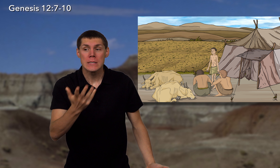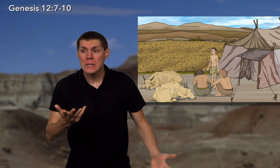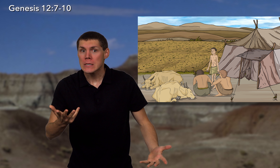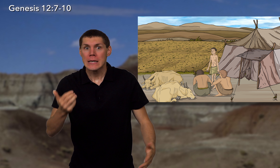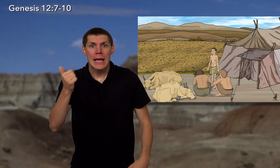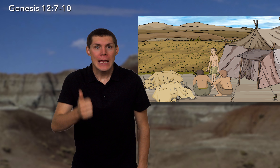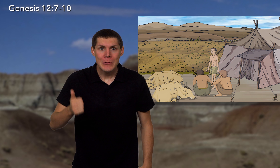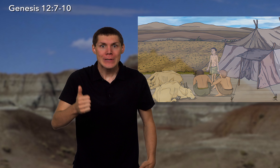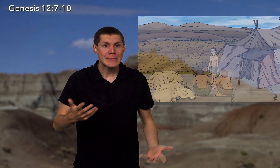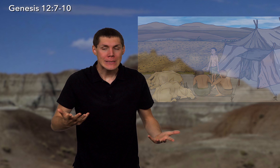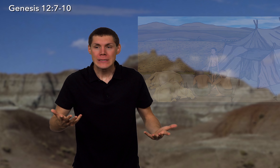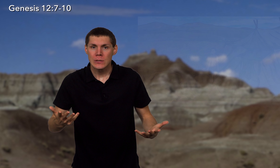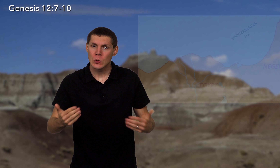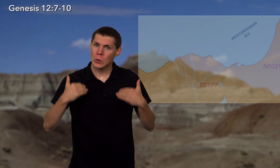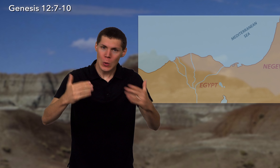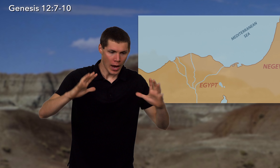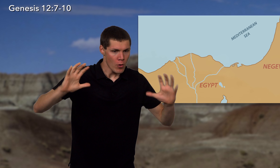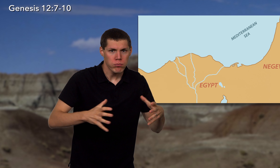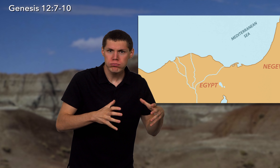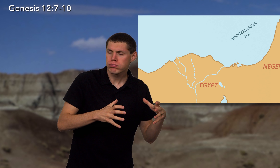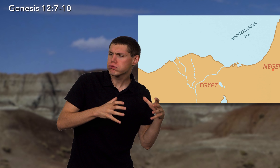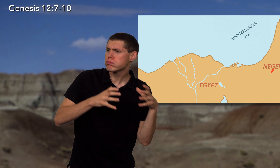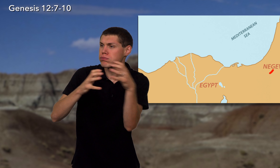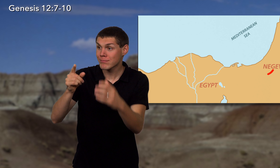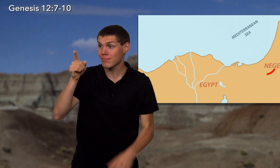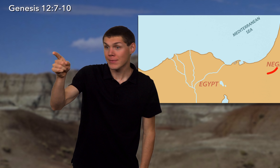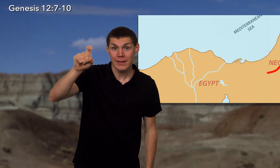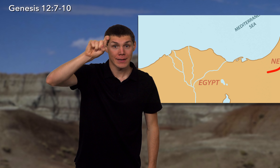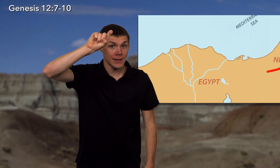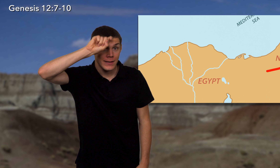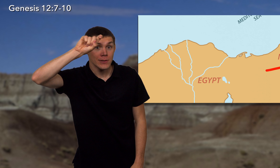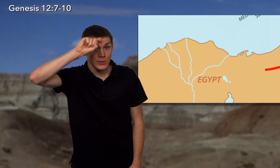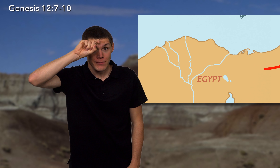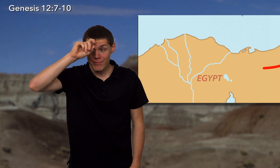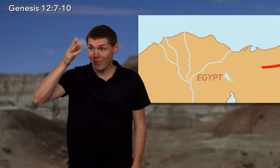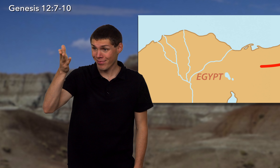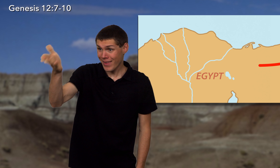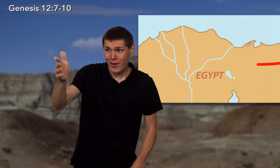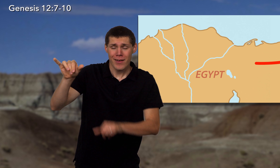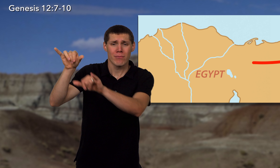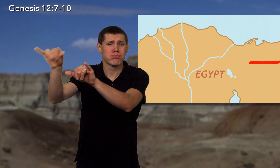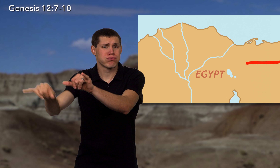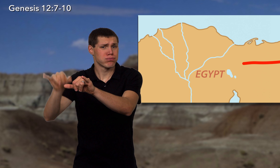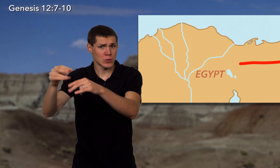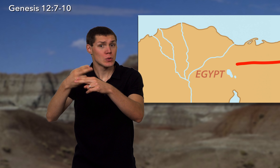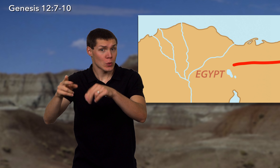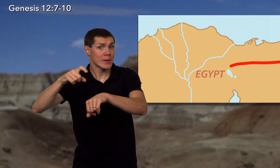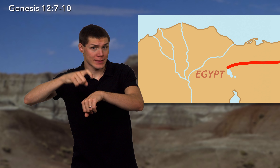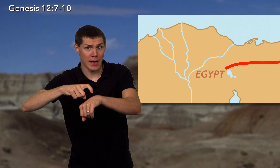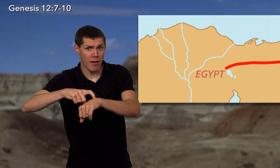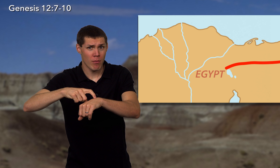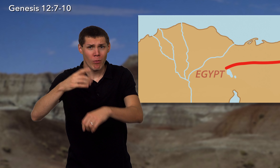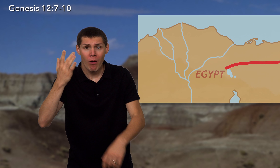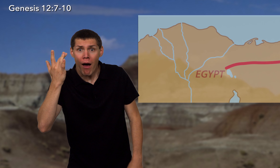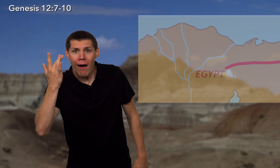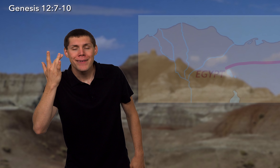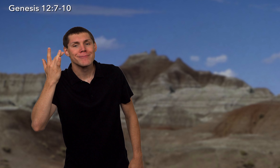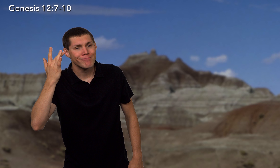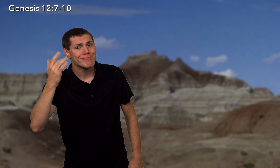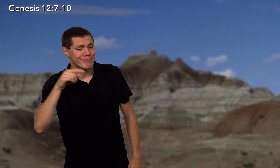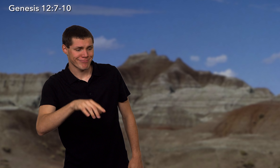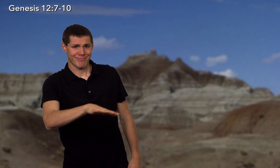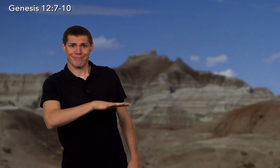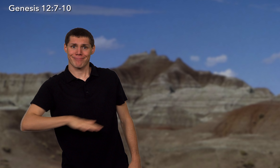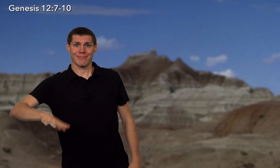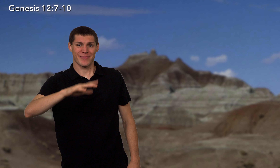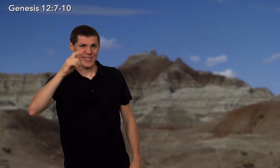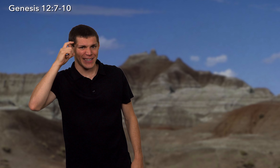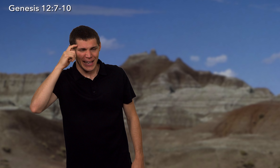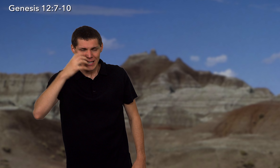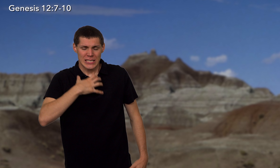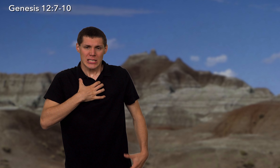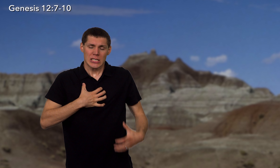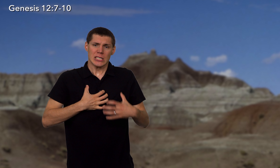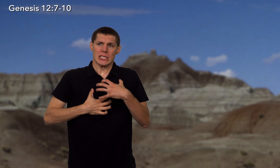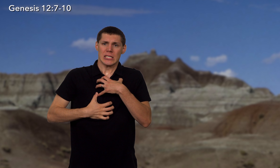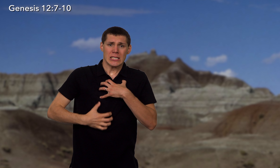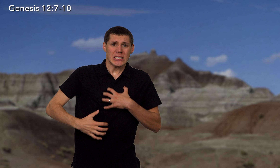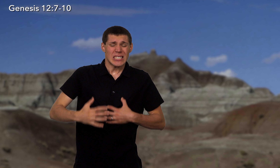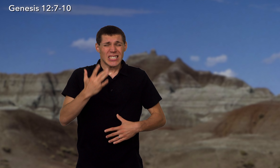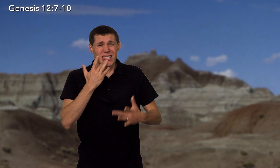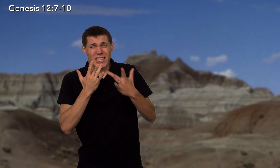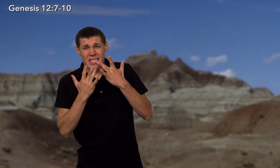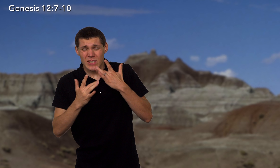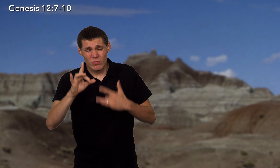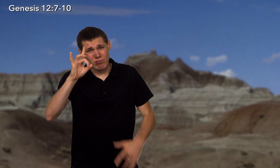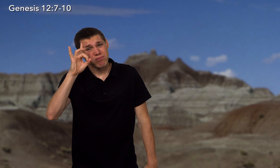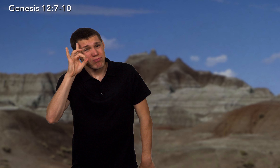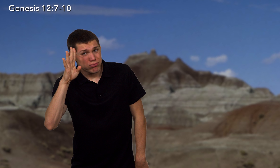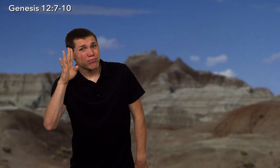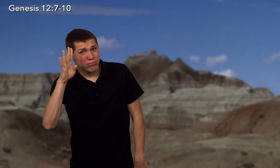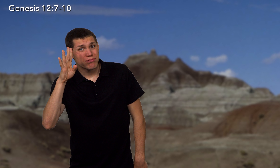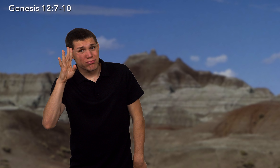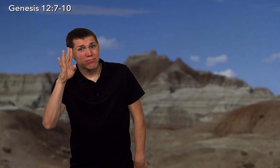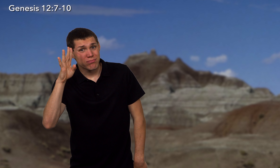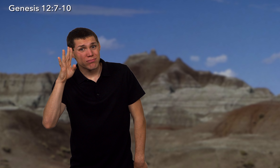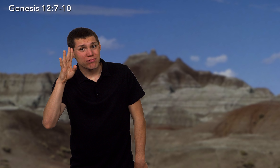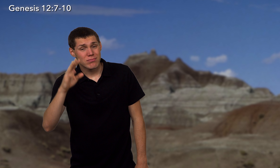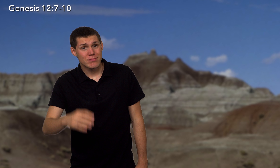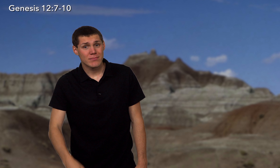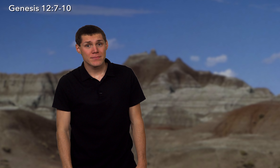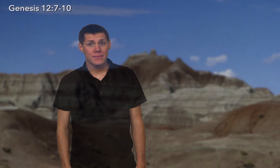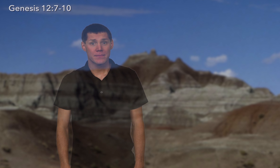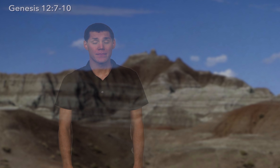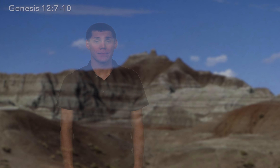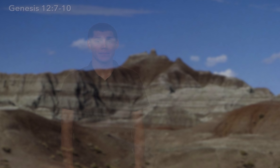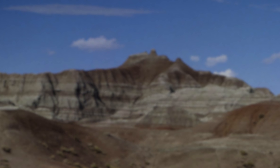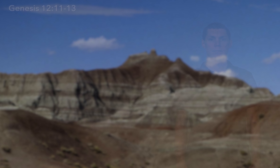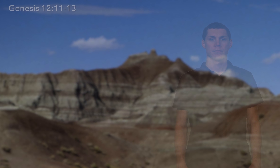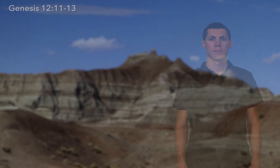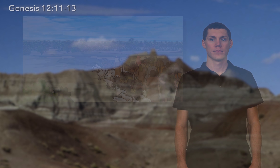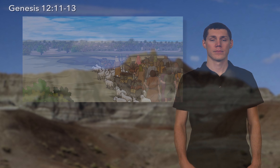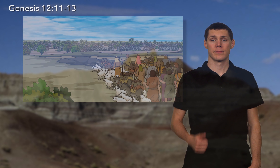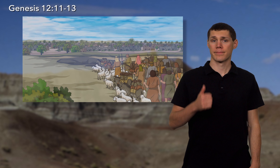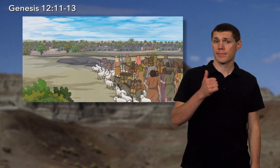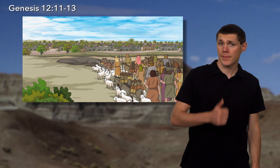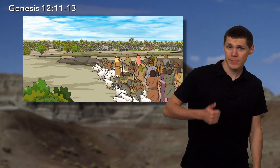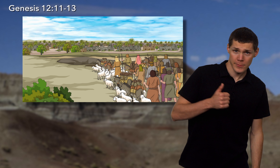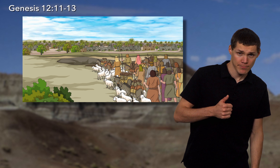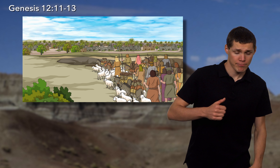So Abram went down to Egypt to live there for a while because the famine was severe.